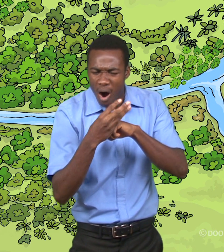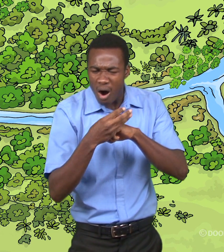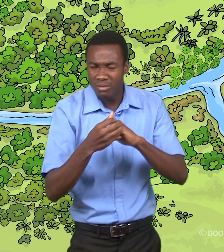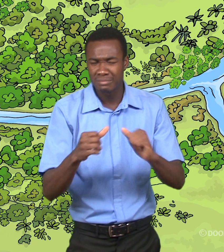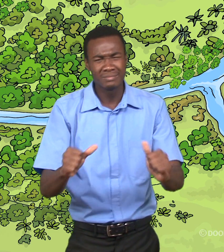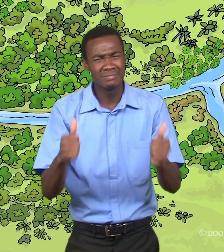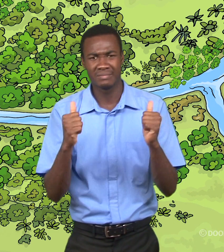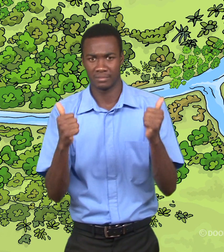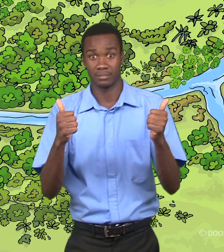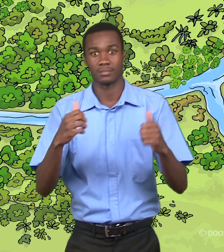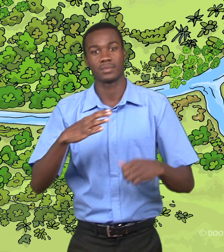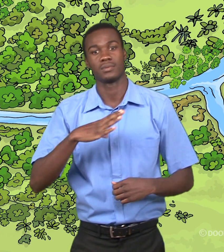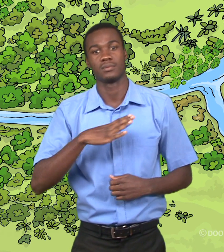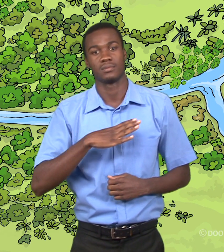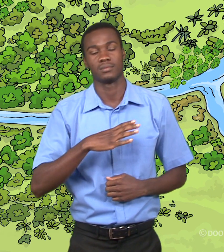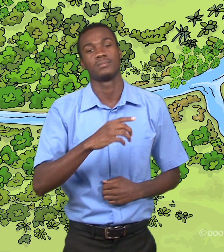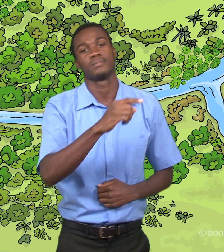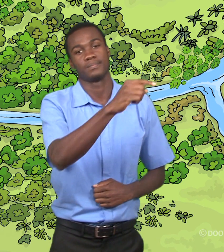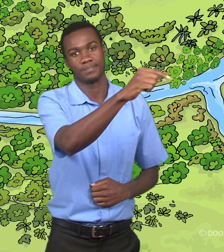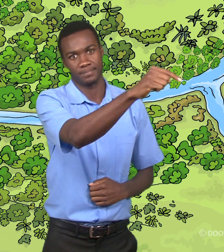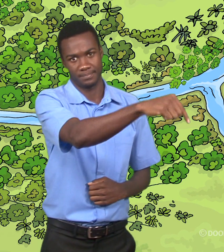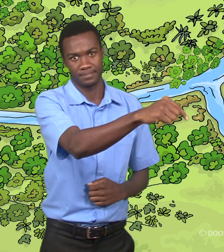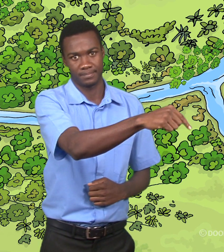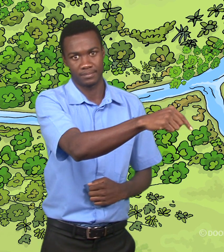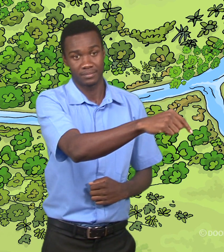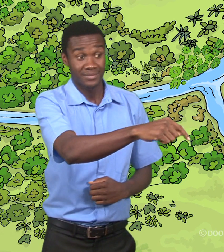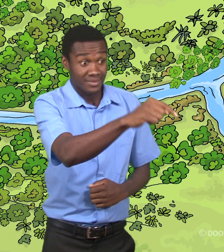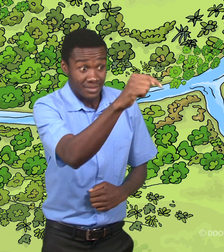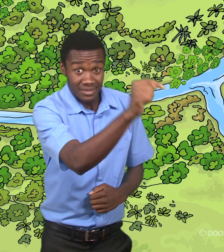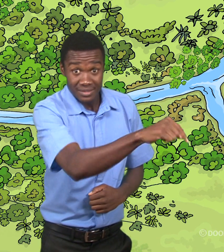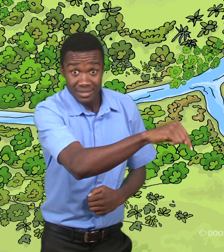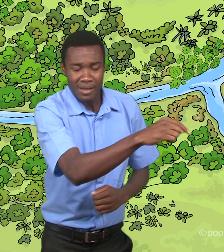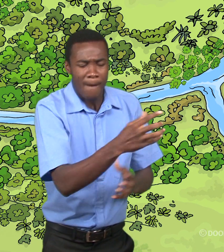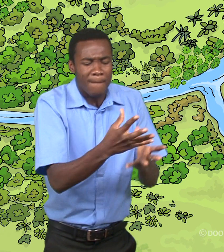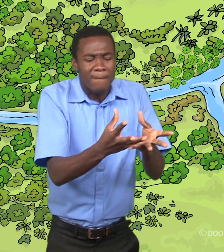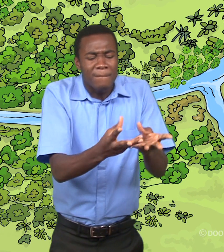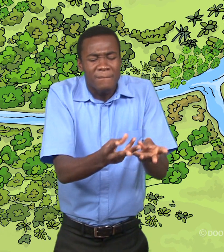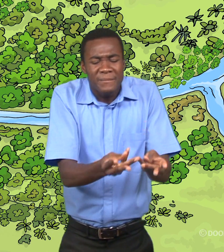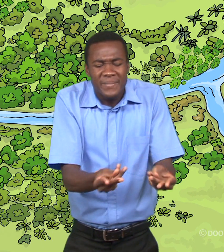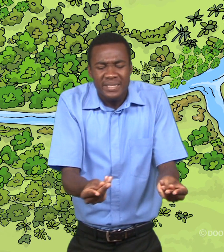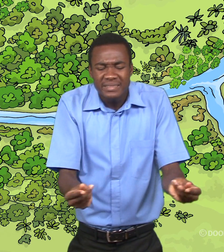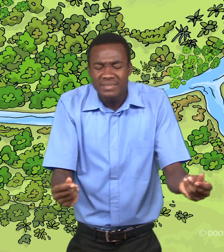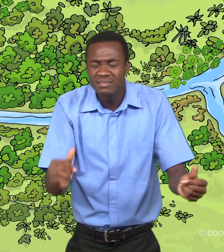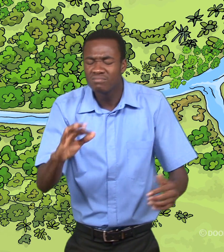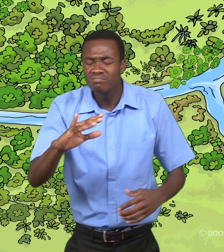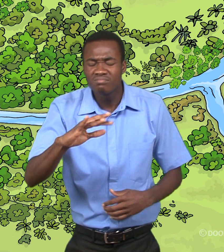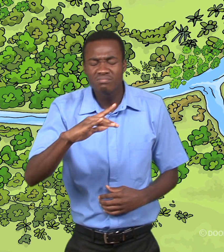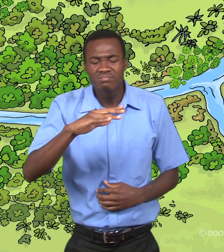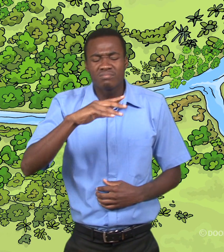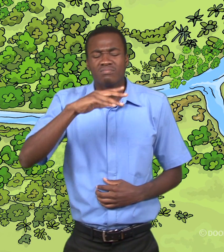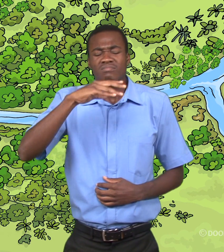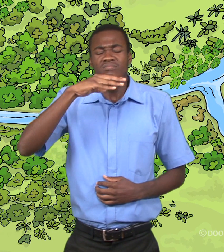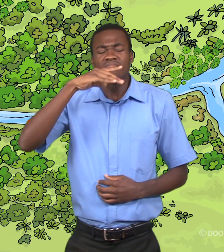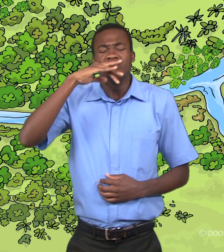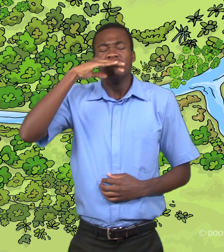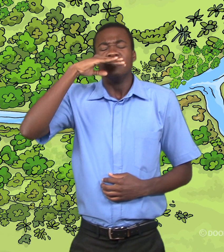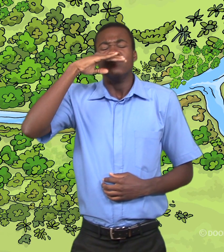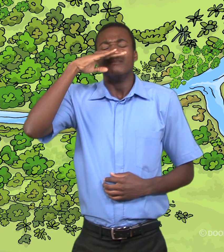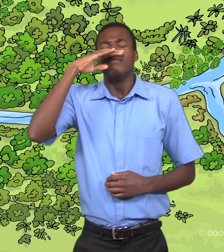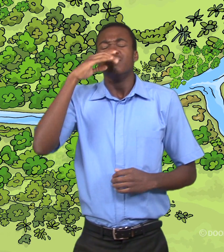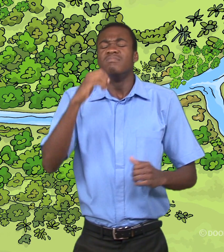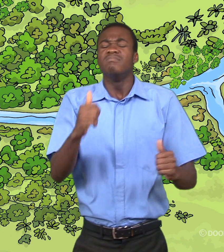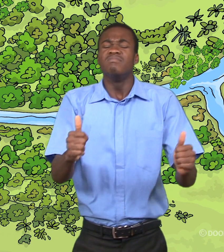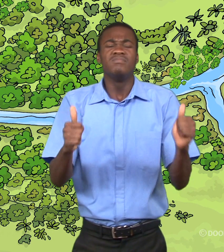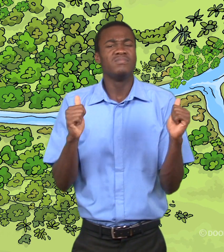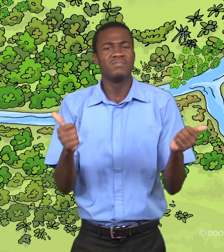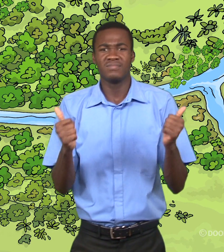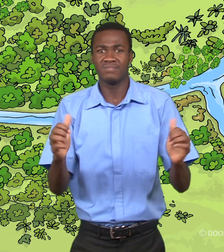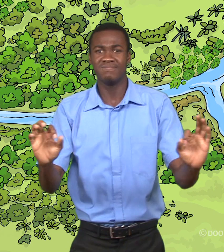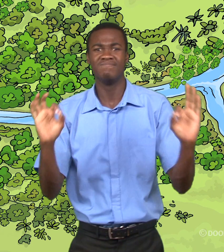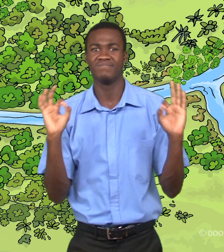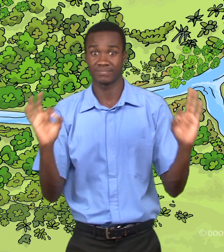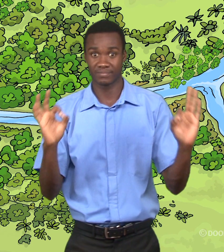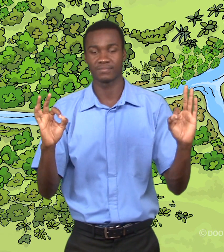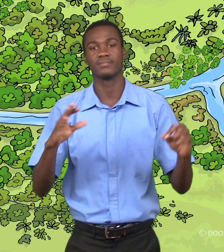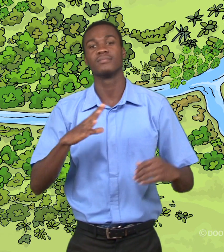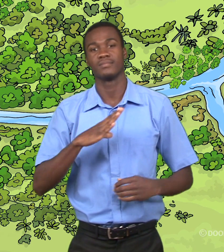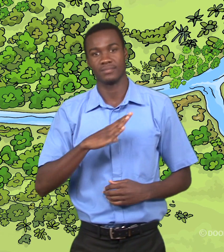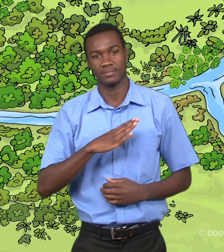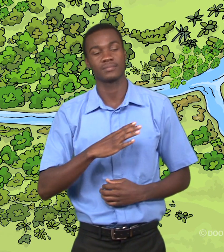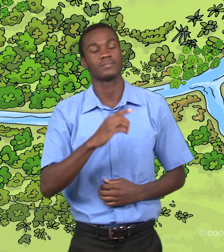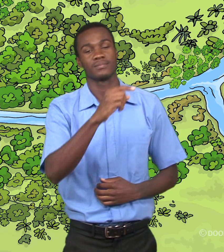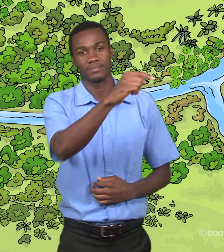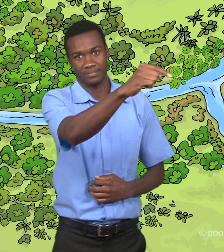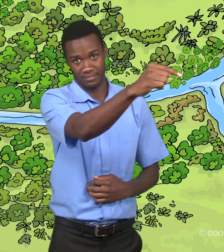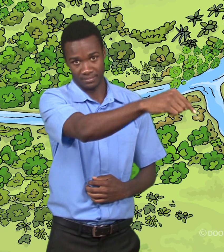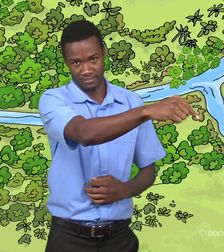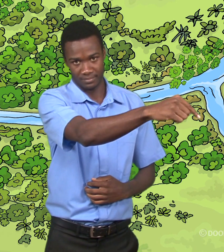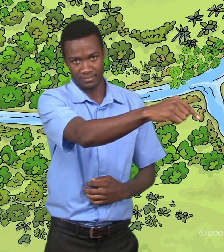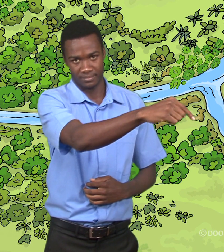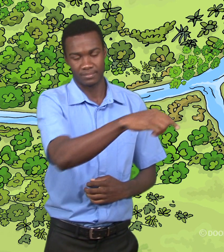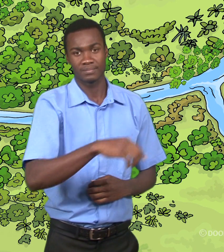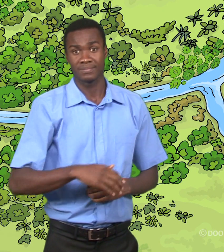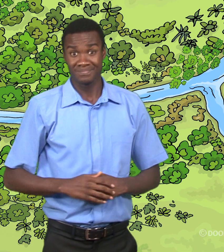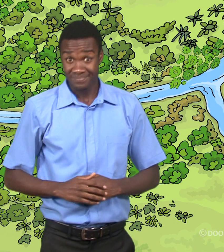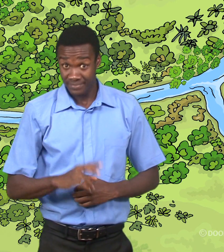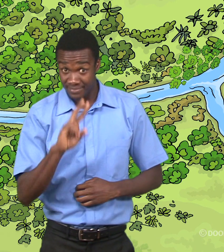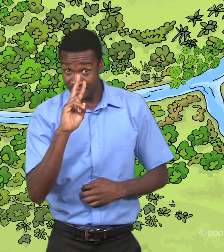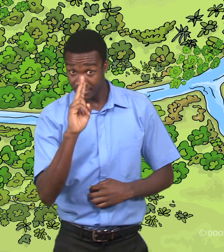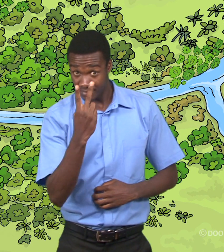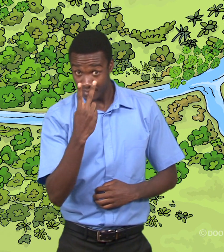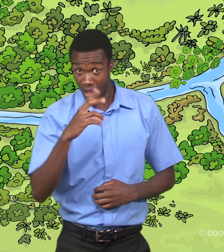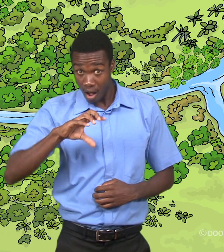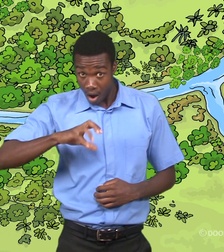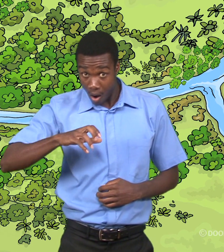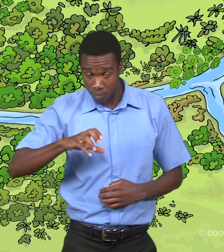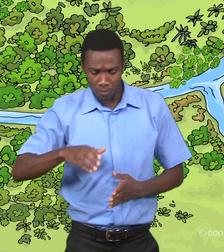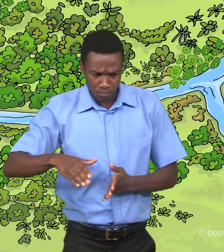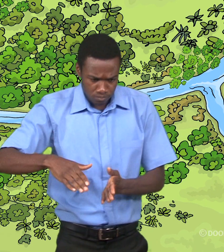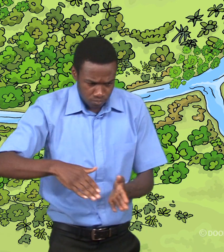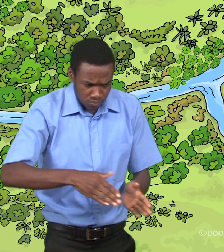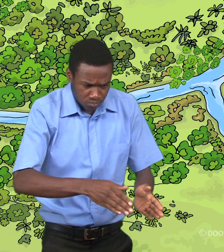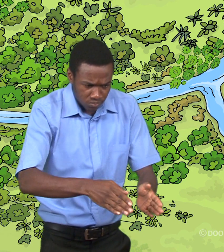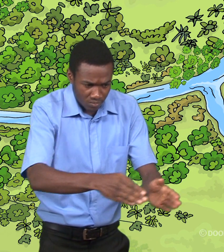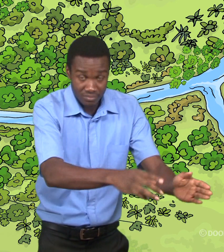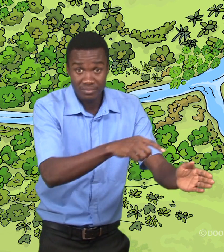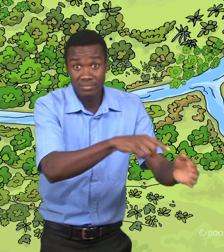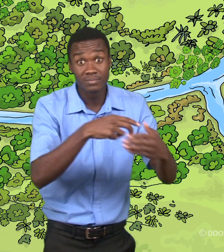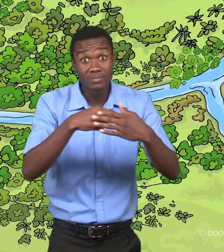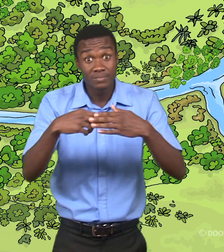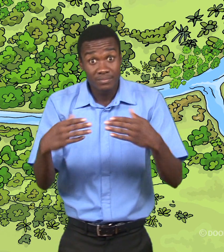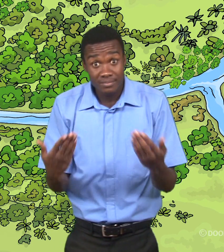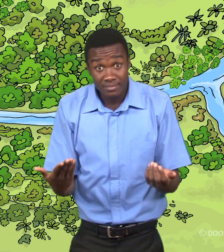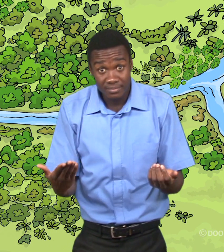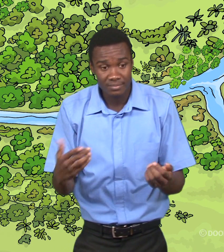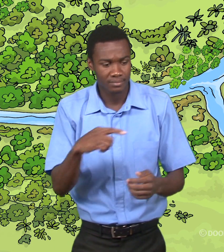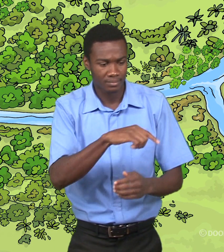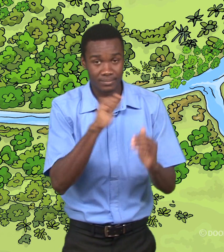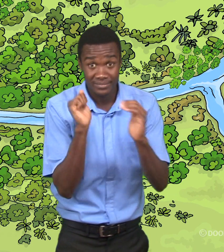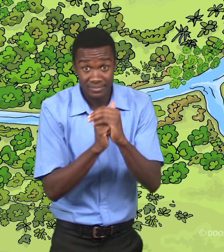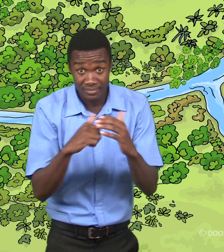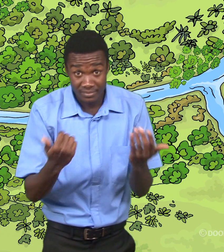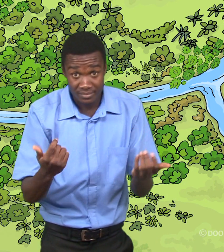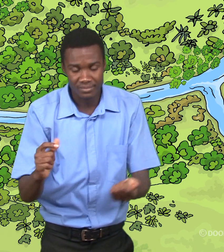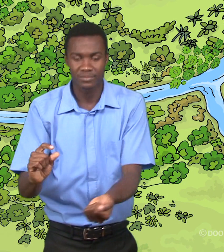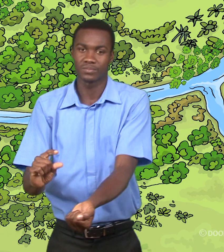And the gold of that land is pure, and bdellium and onyx are found there.